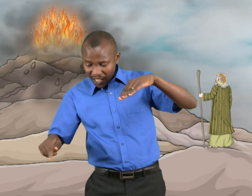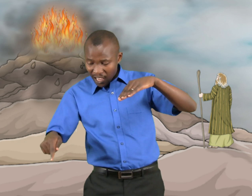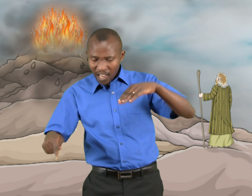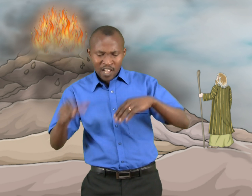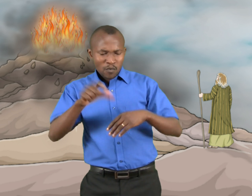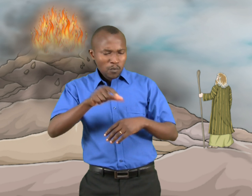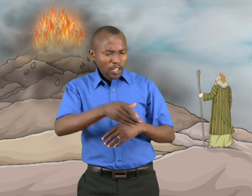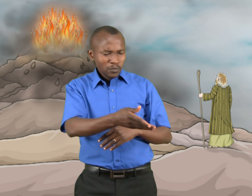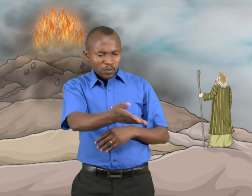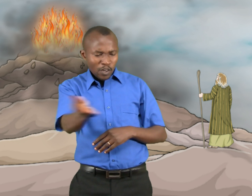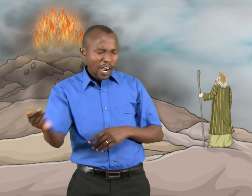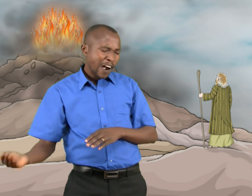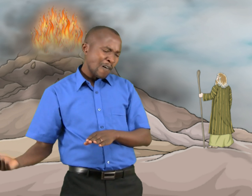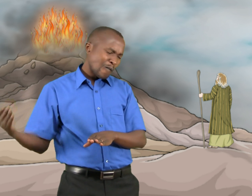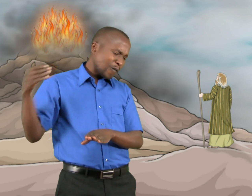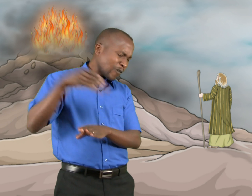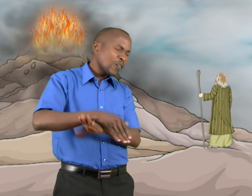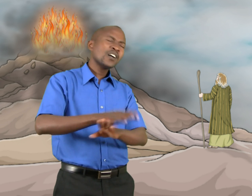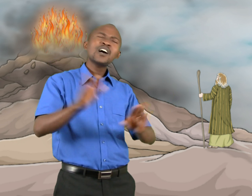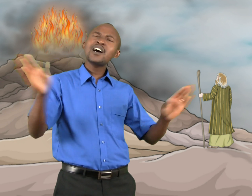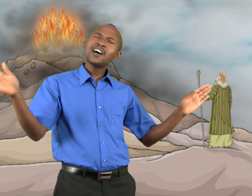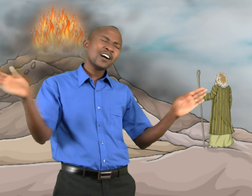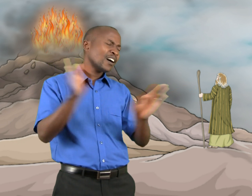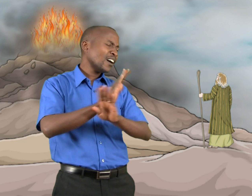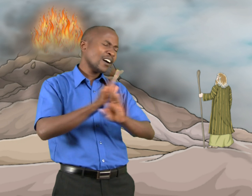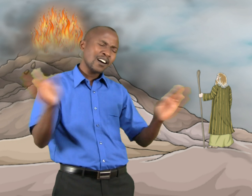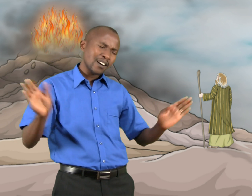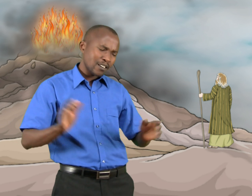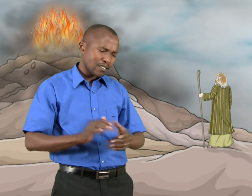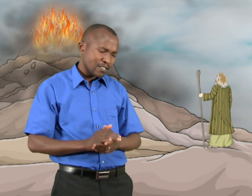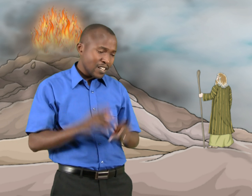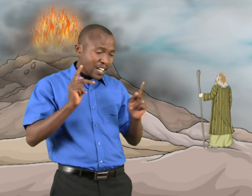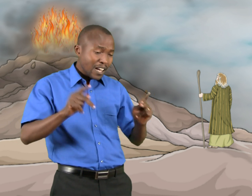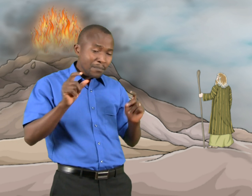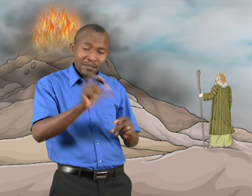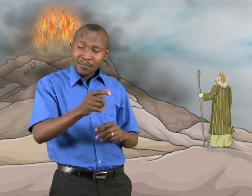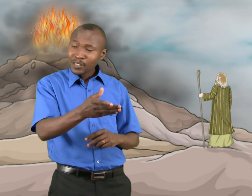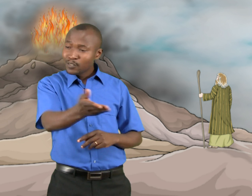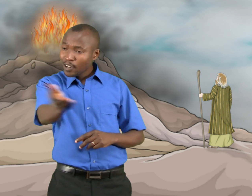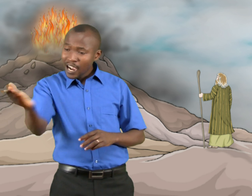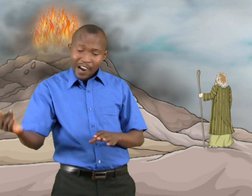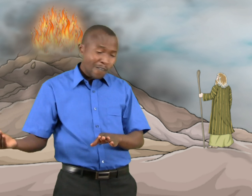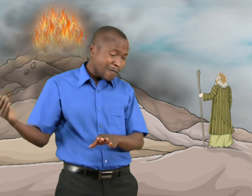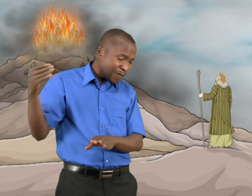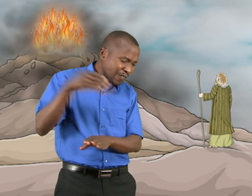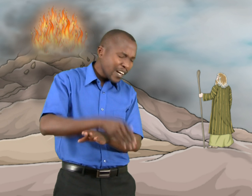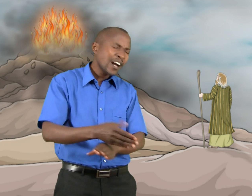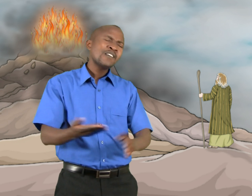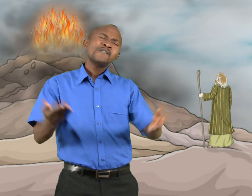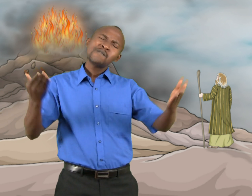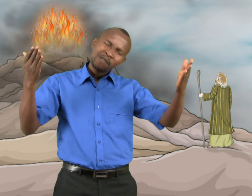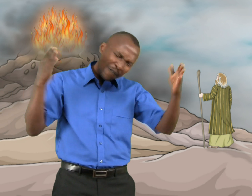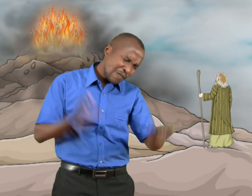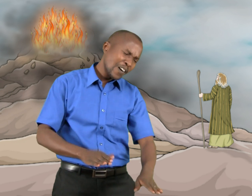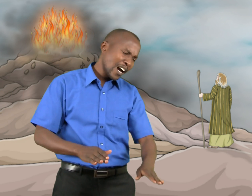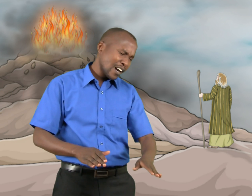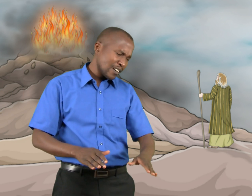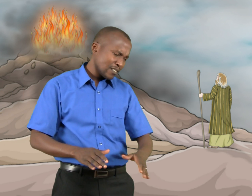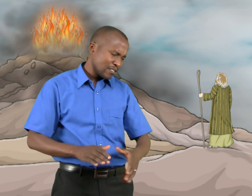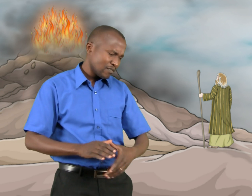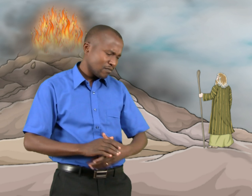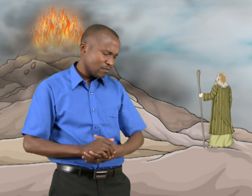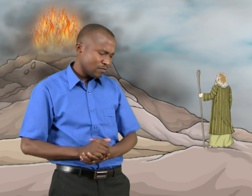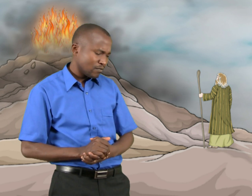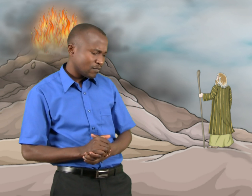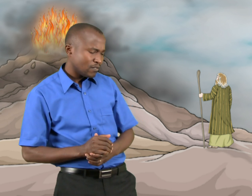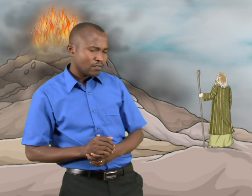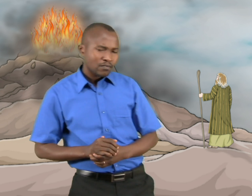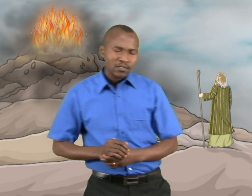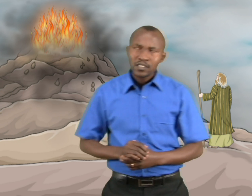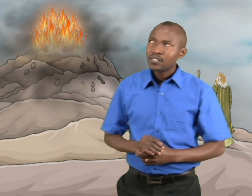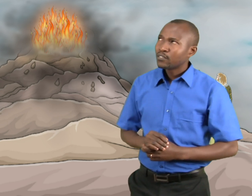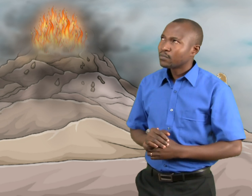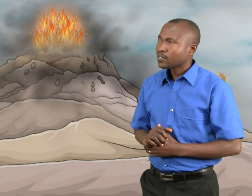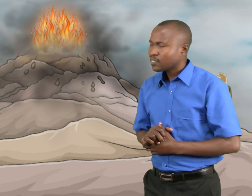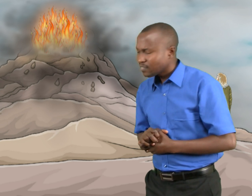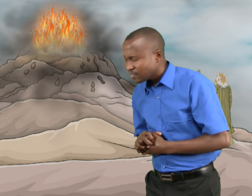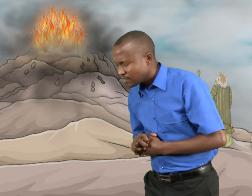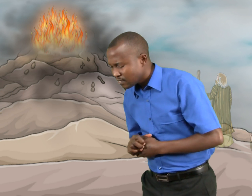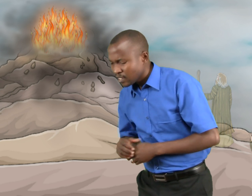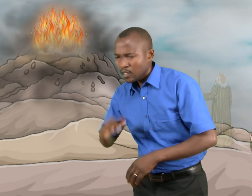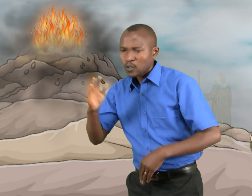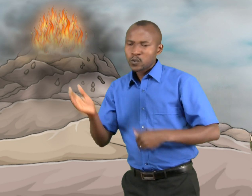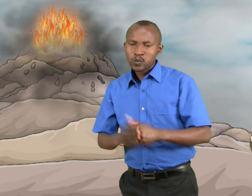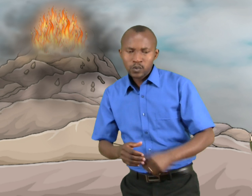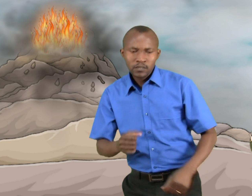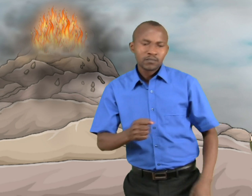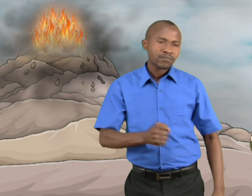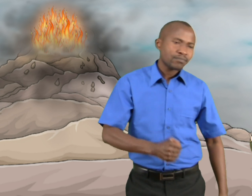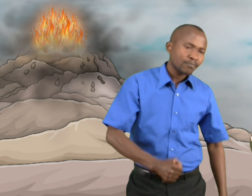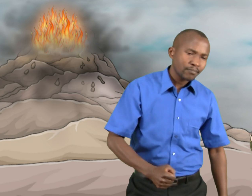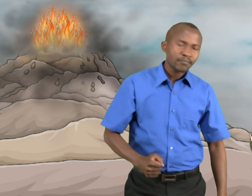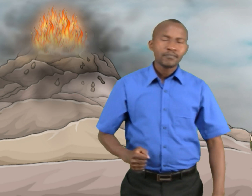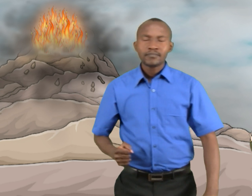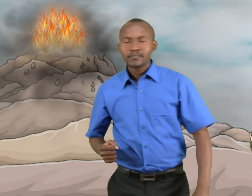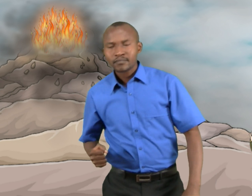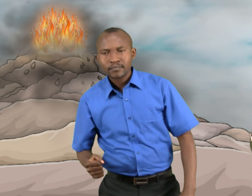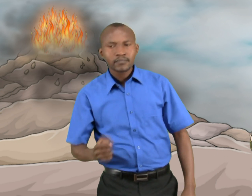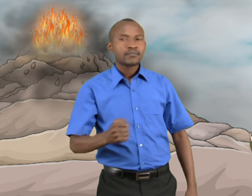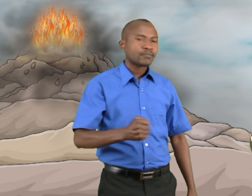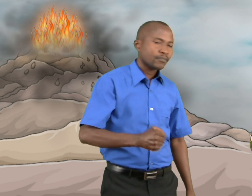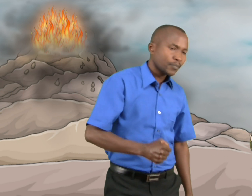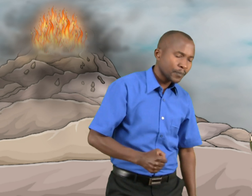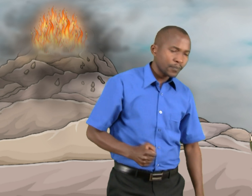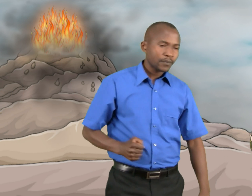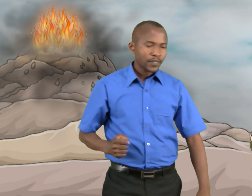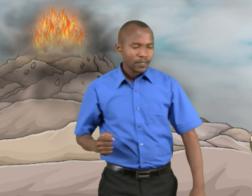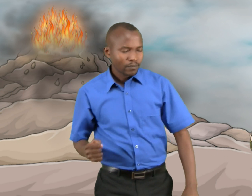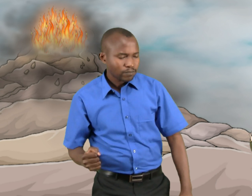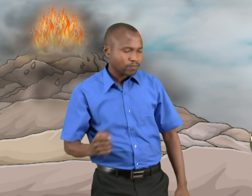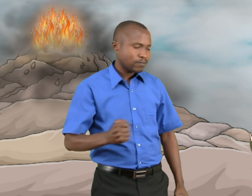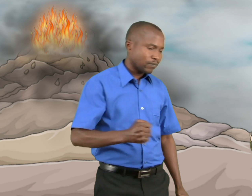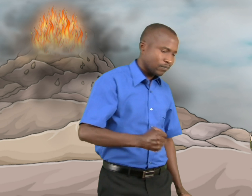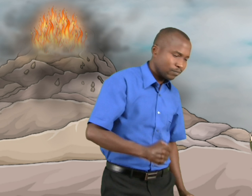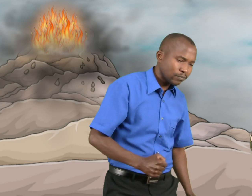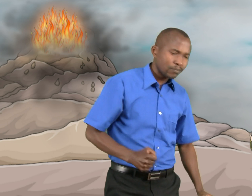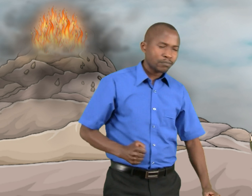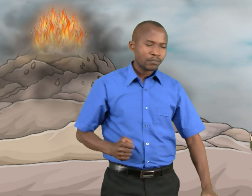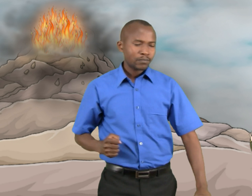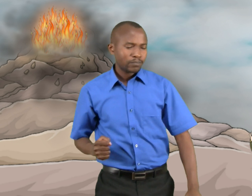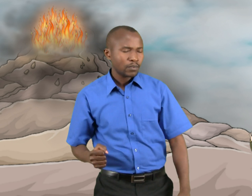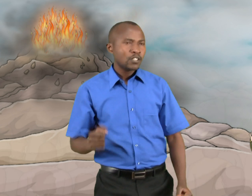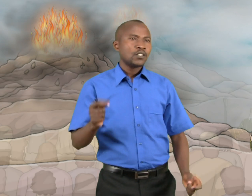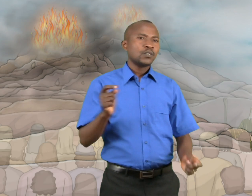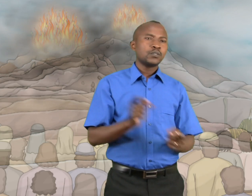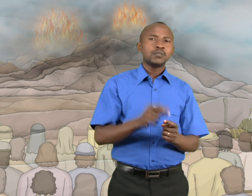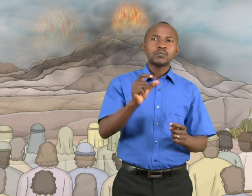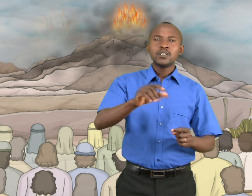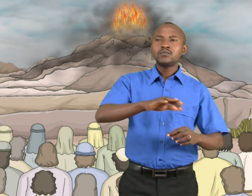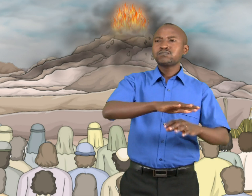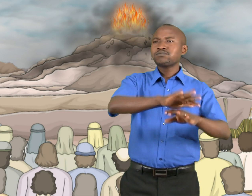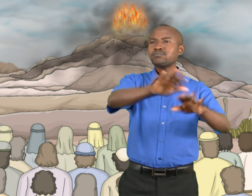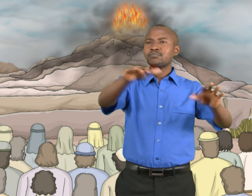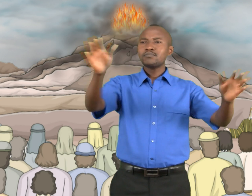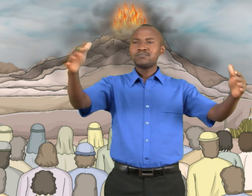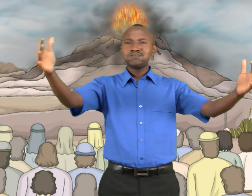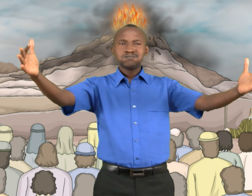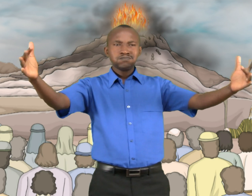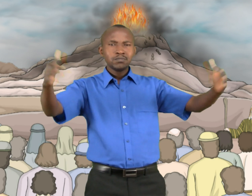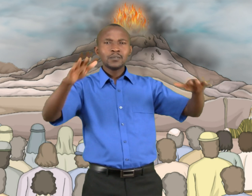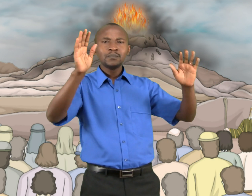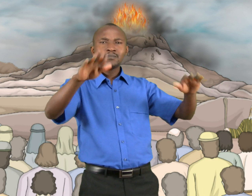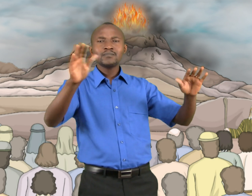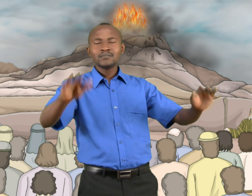But the priests and the people must not break through to come up to the LORD, or He will break out against them.”